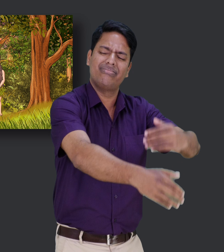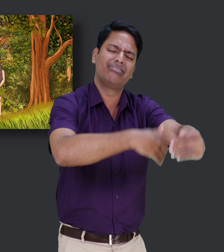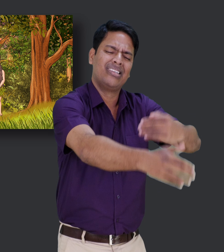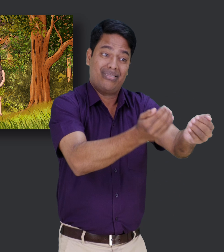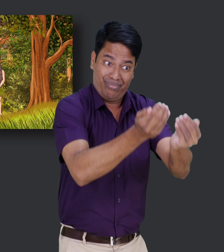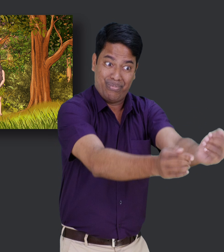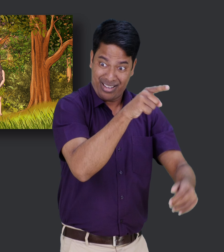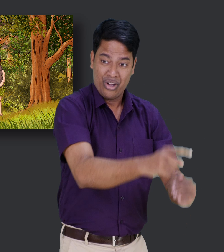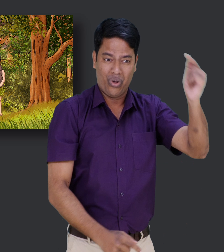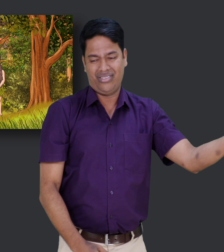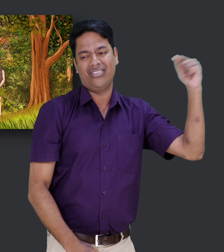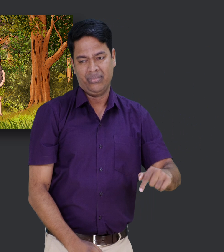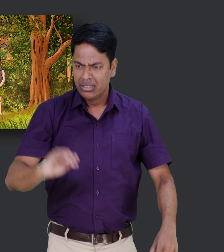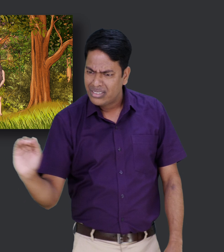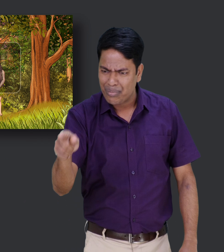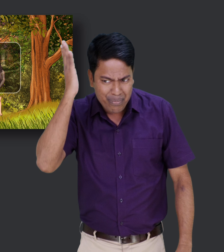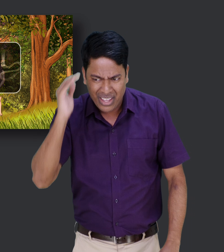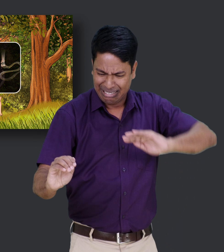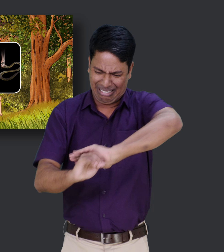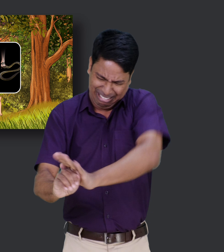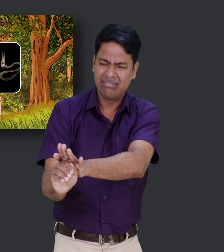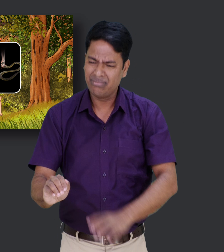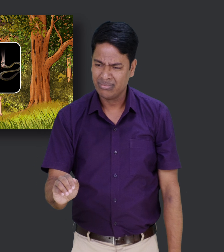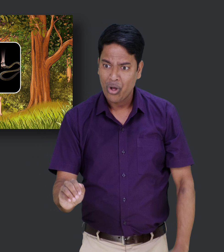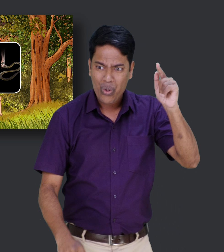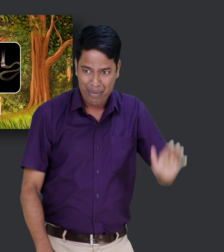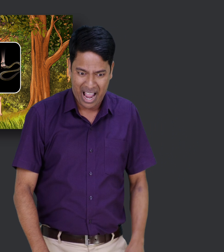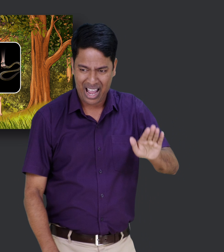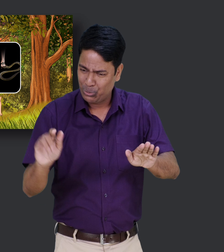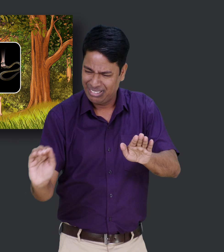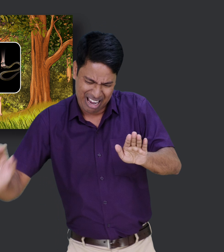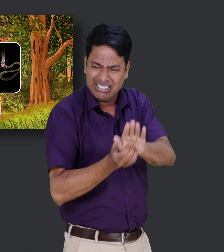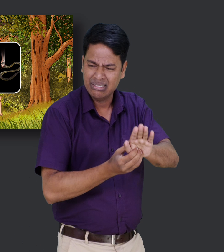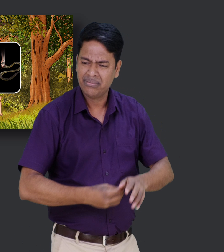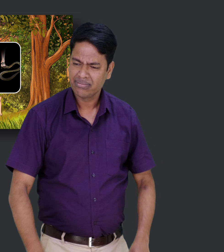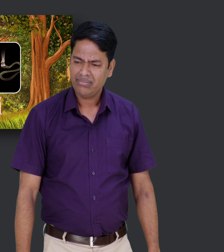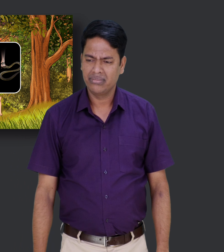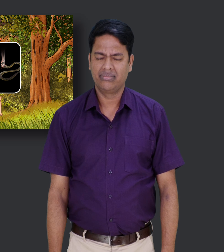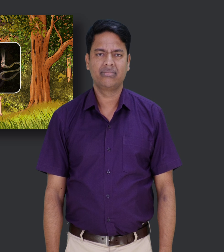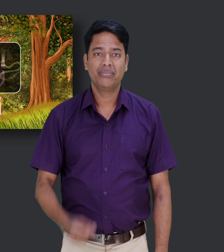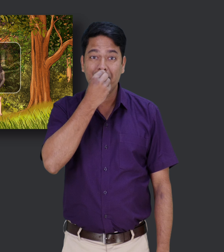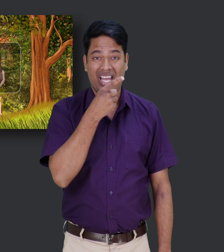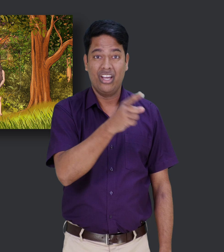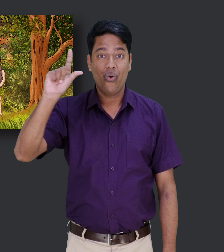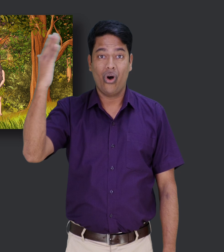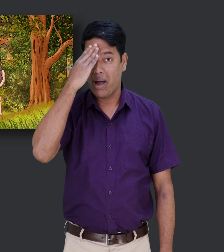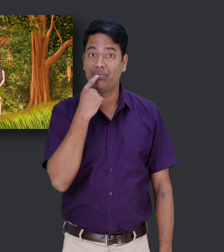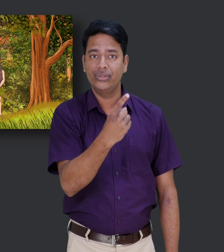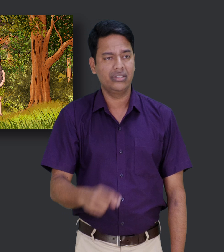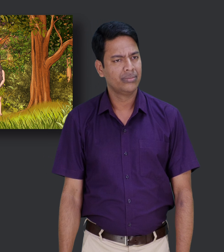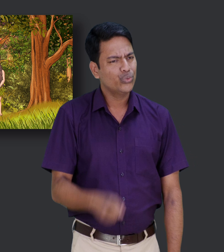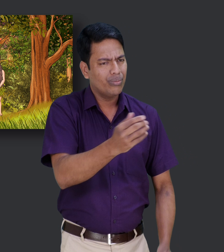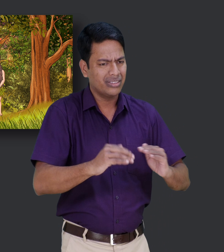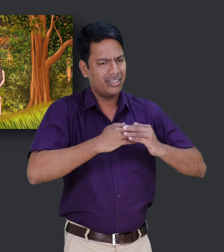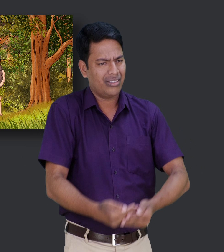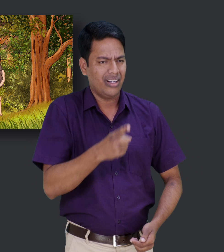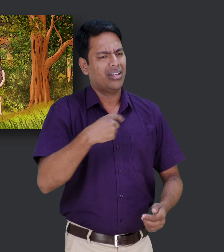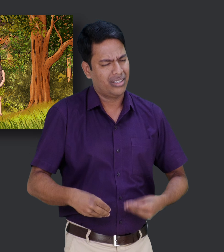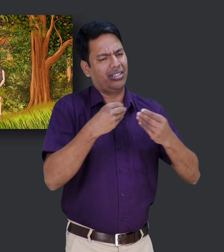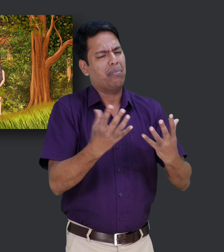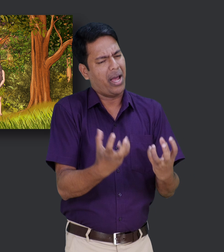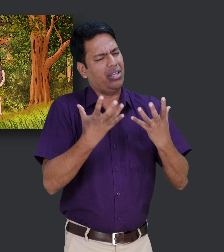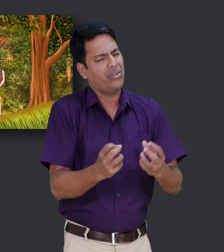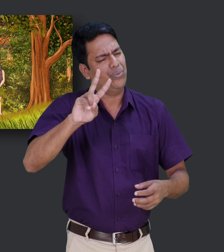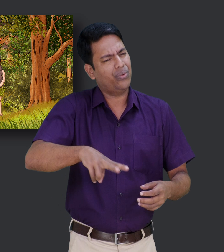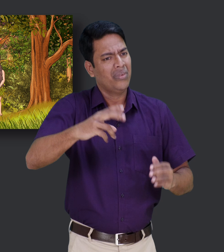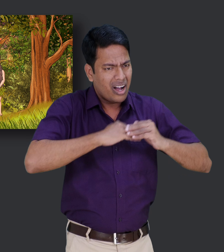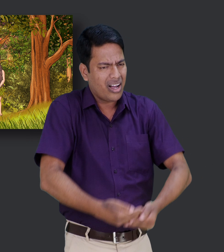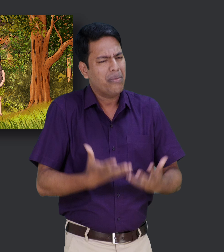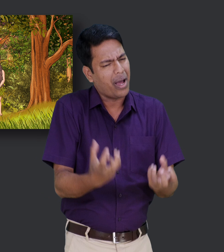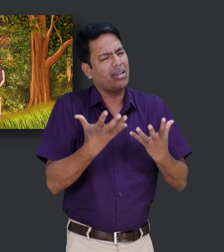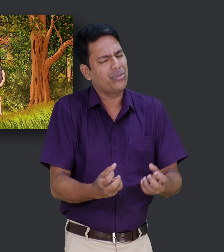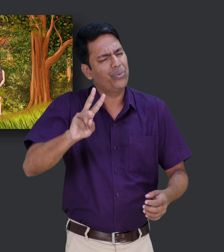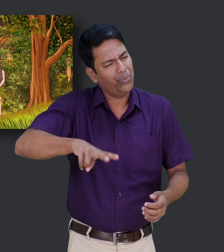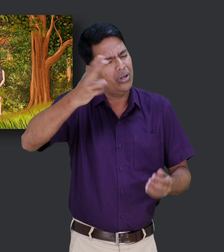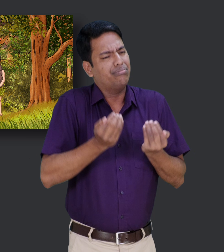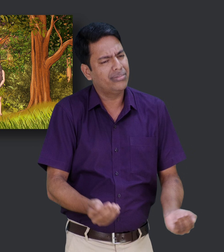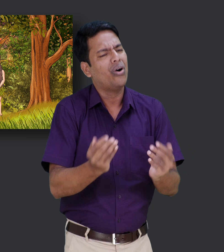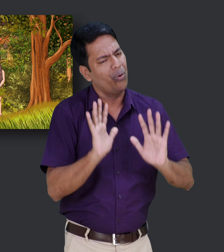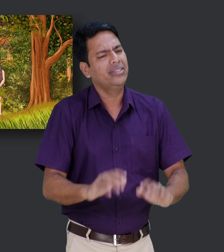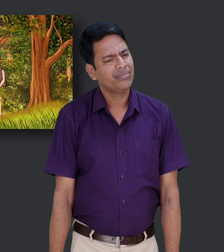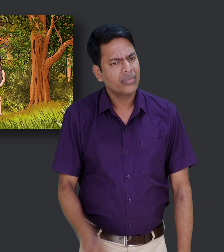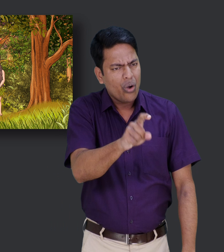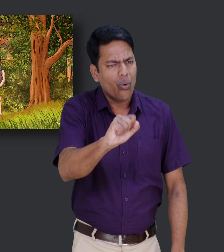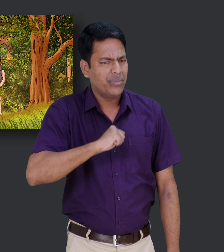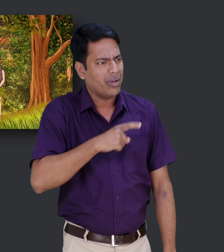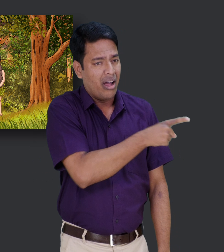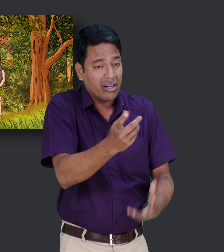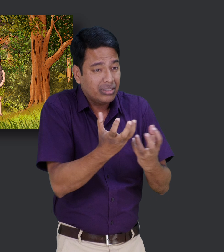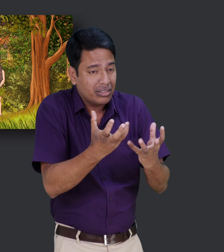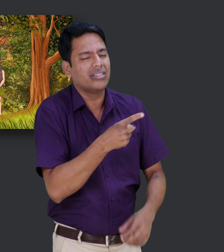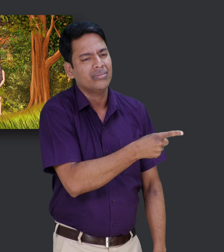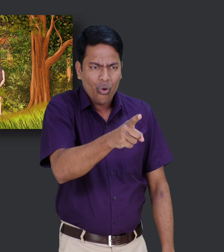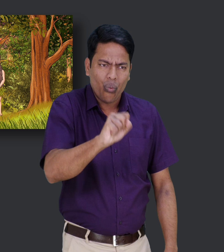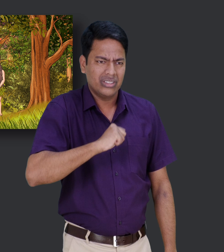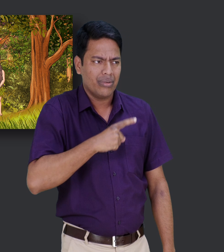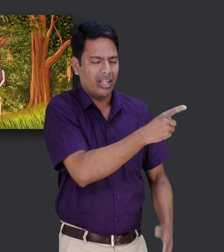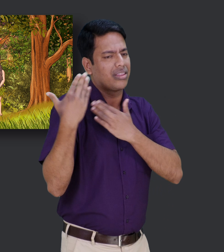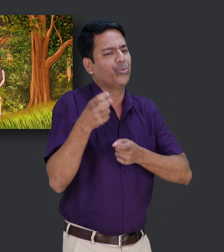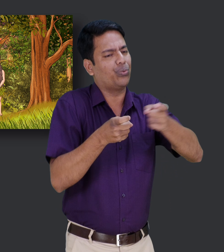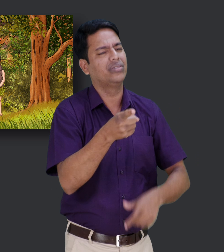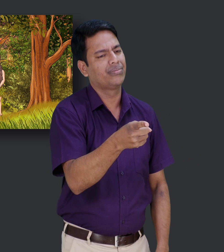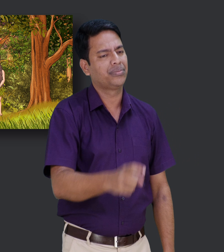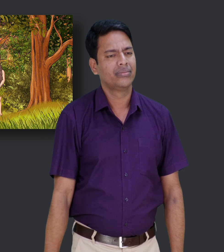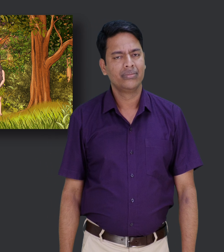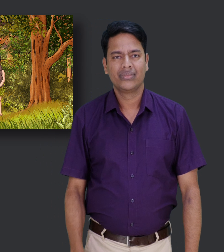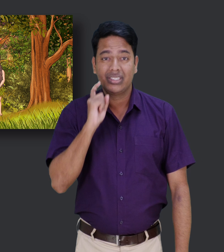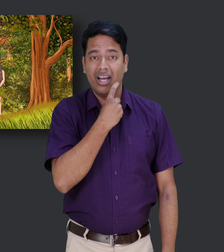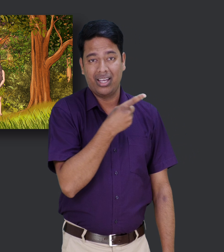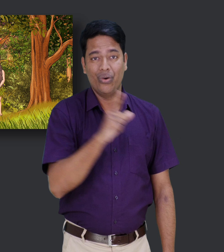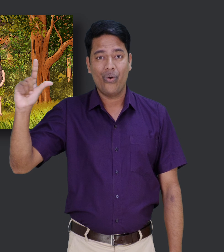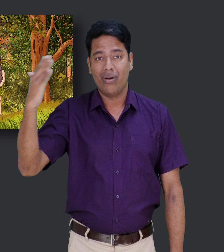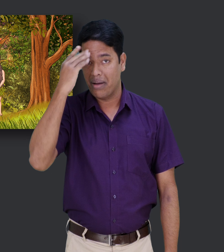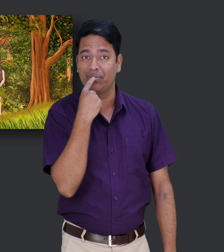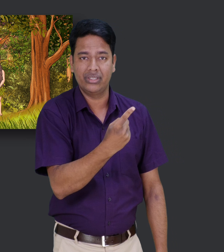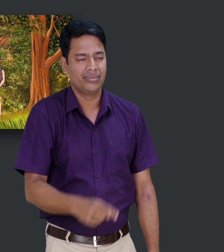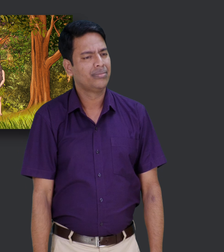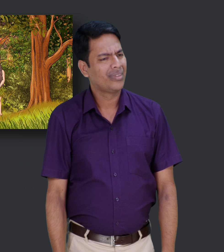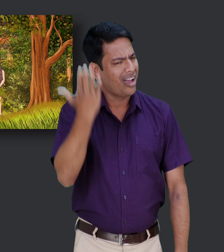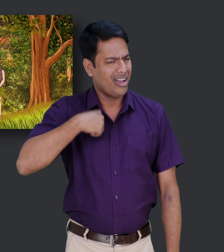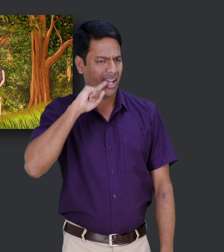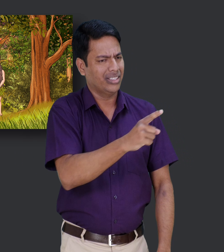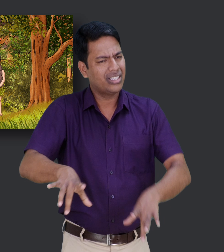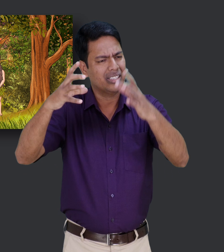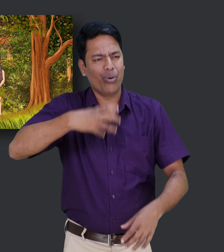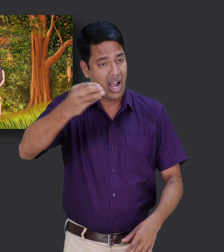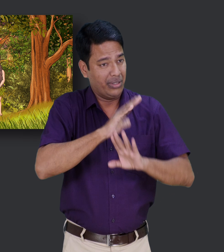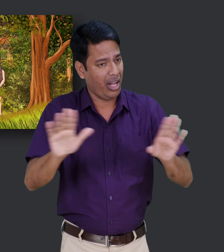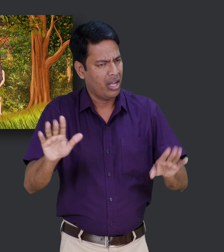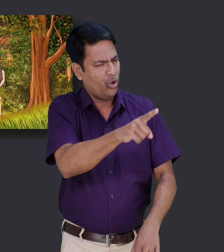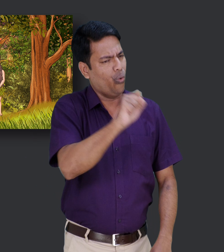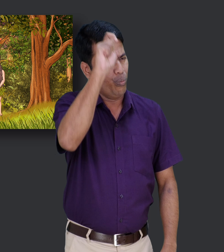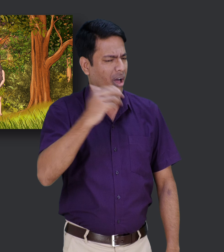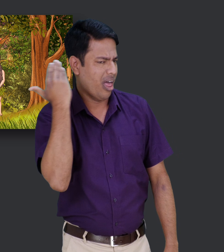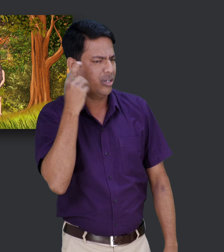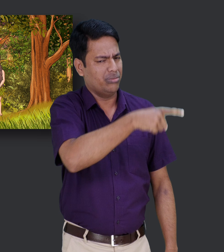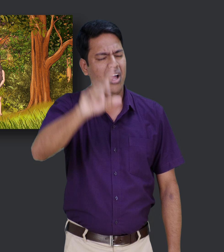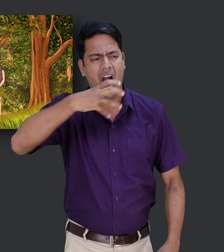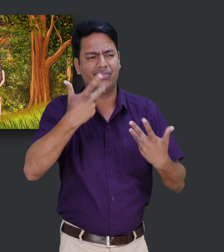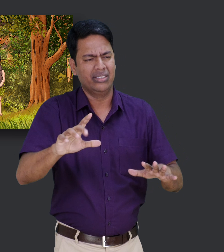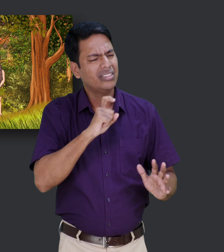He will crush your head, and you will strike his heel.” To the woman He said: “I will sharply increase your pain in childbirth; in pain you will bring forth children. Your desire will be for your husband, and he will rule over you.”